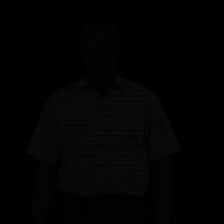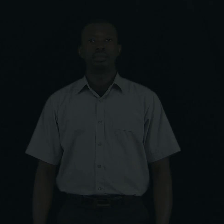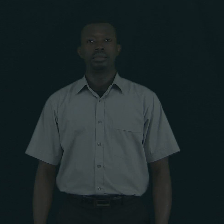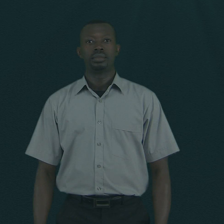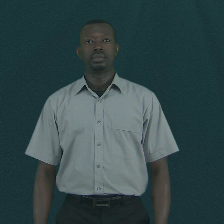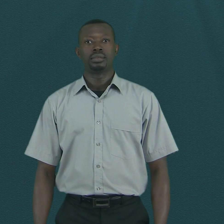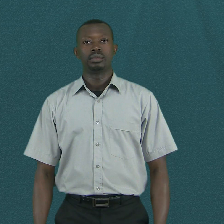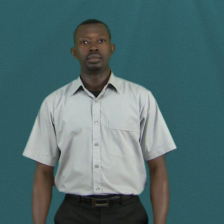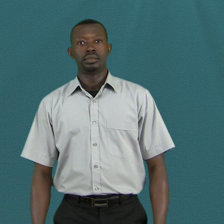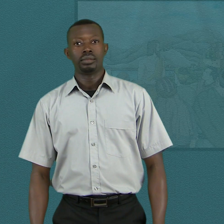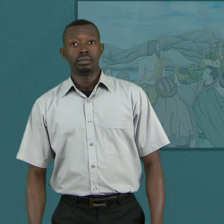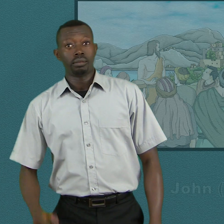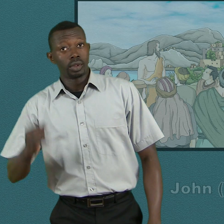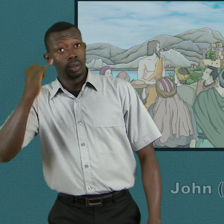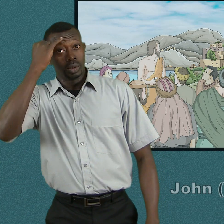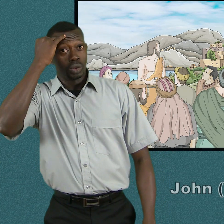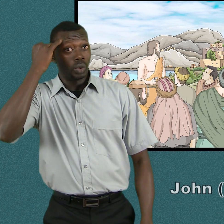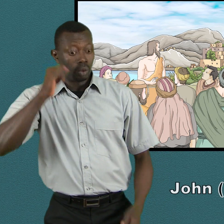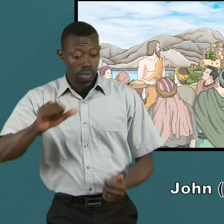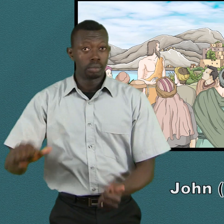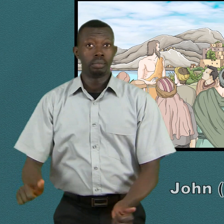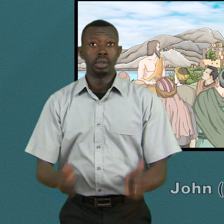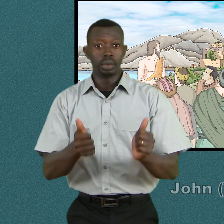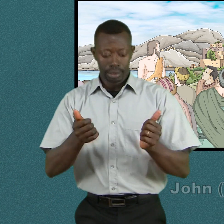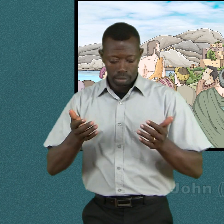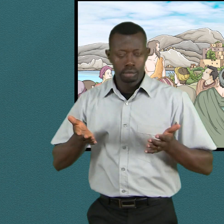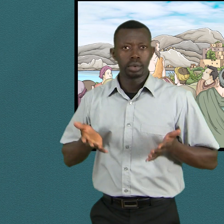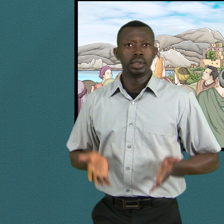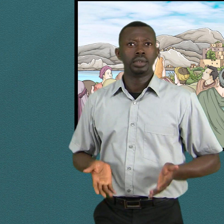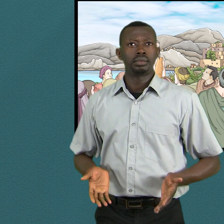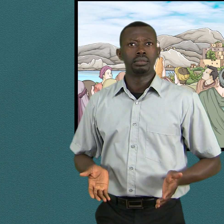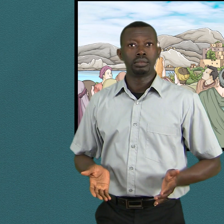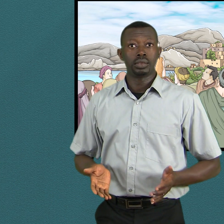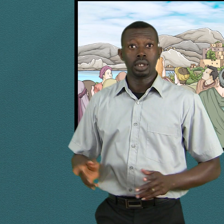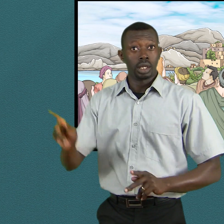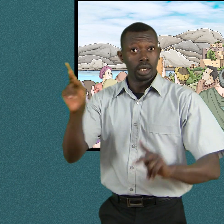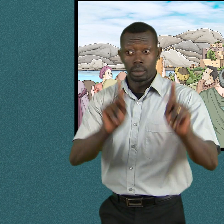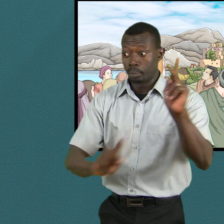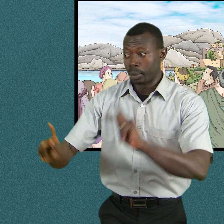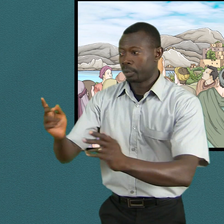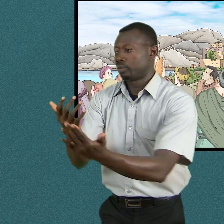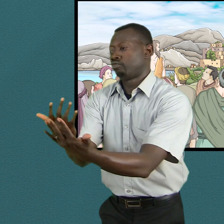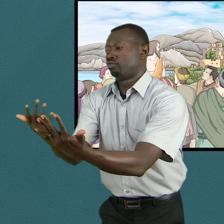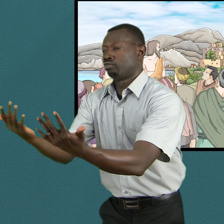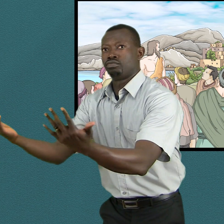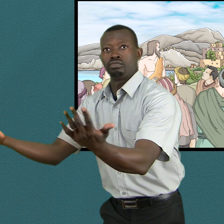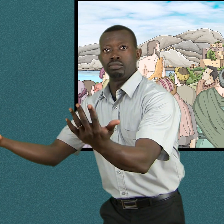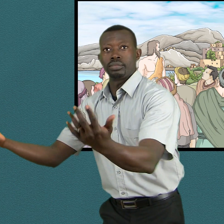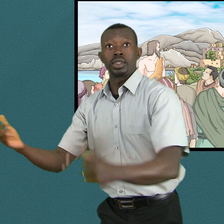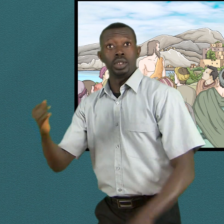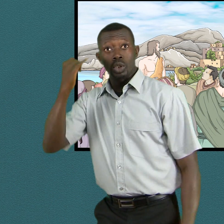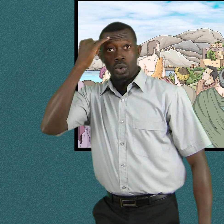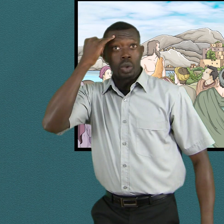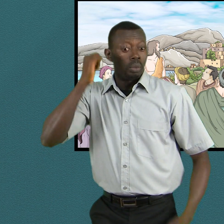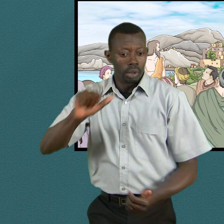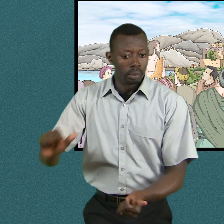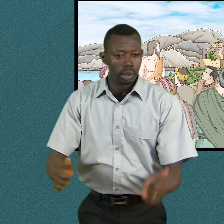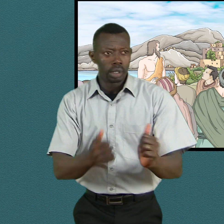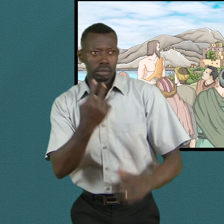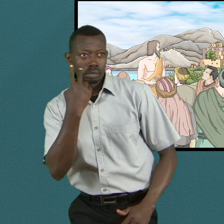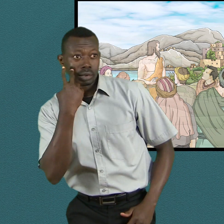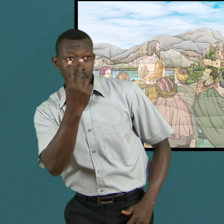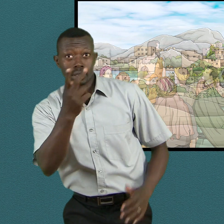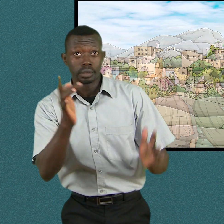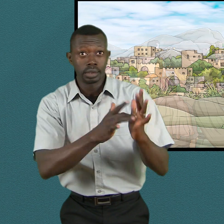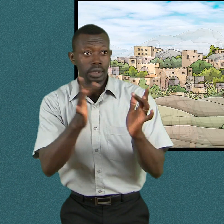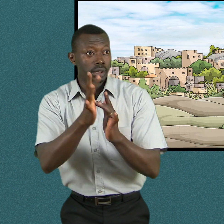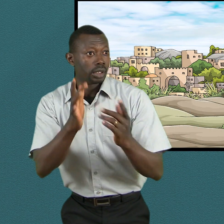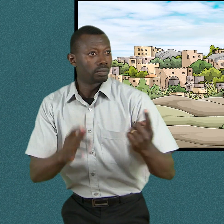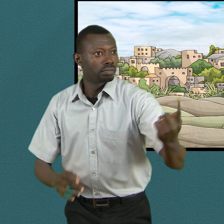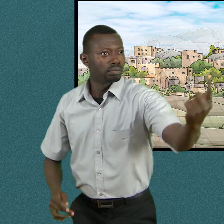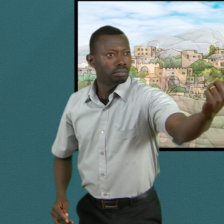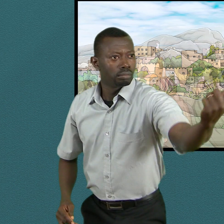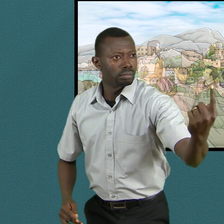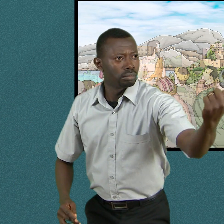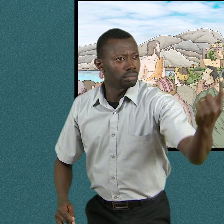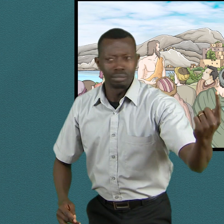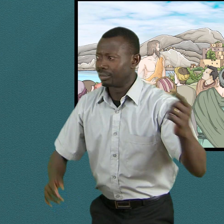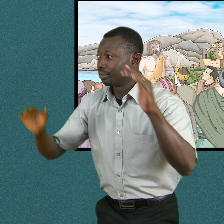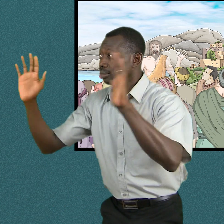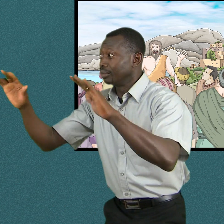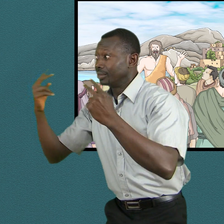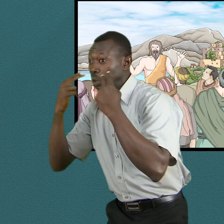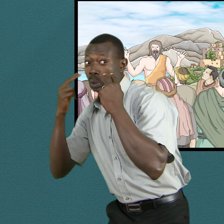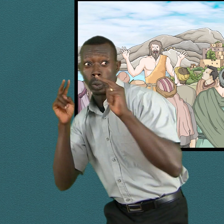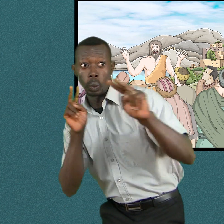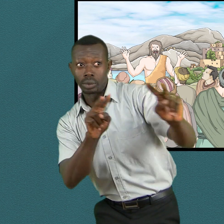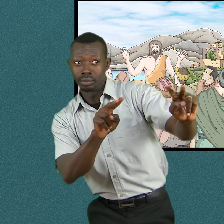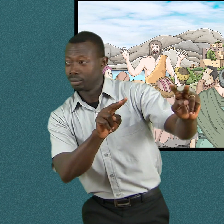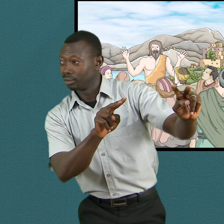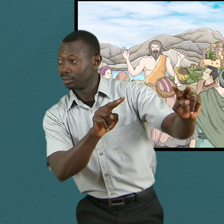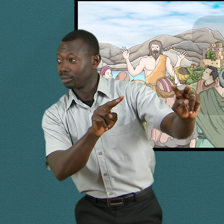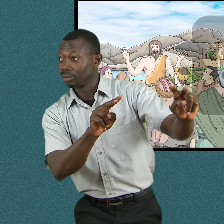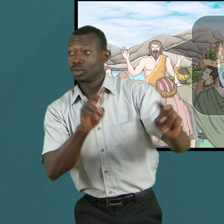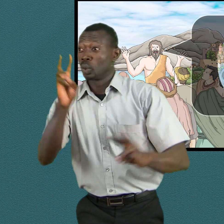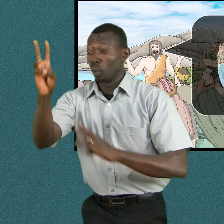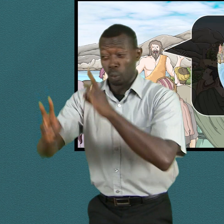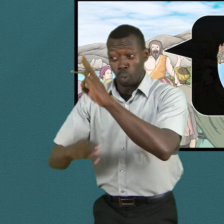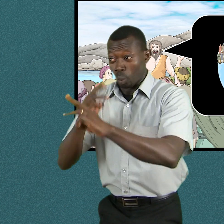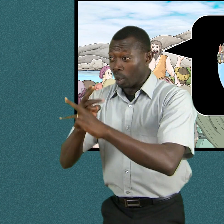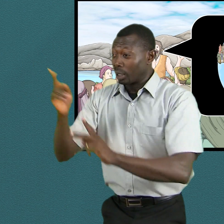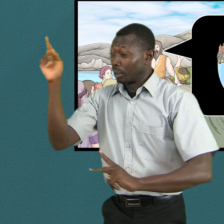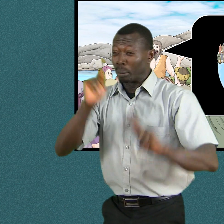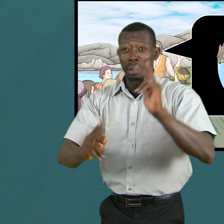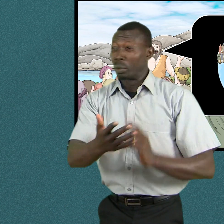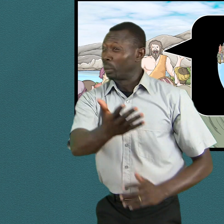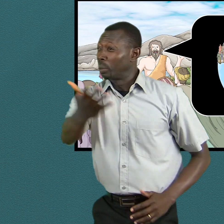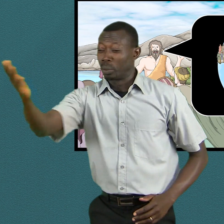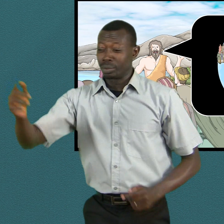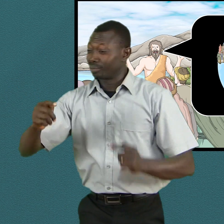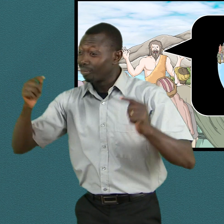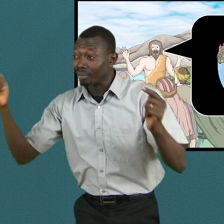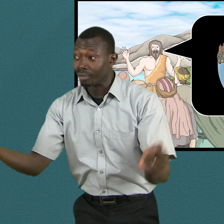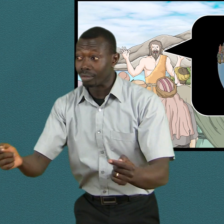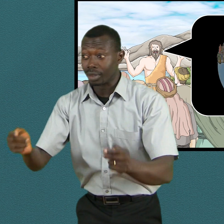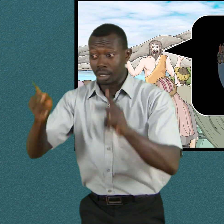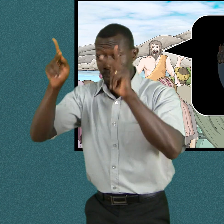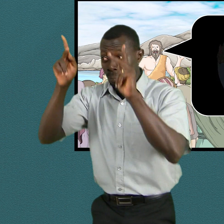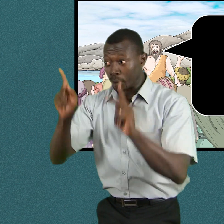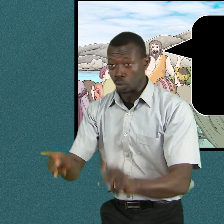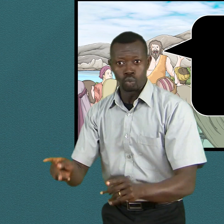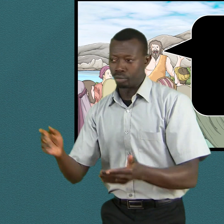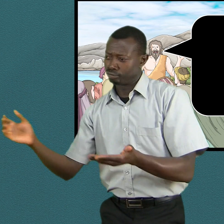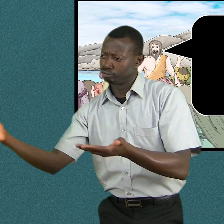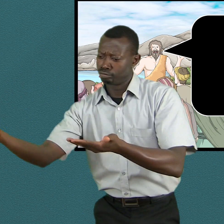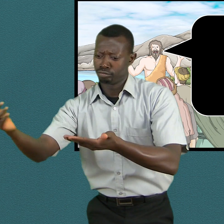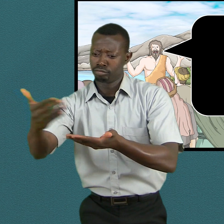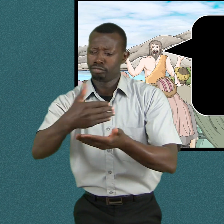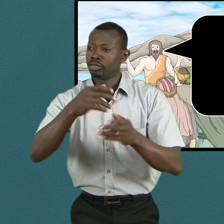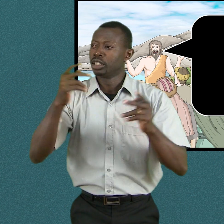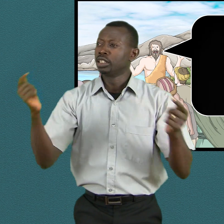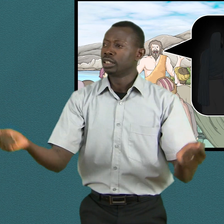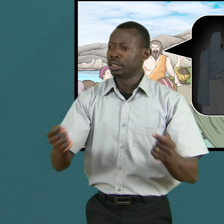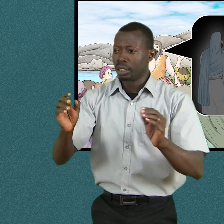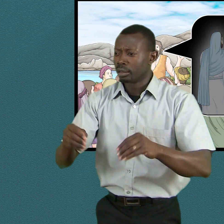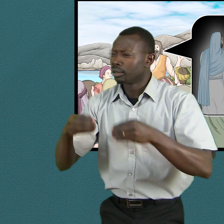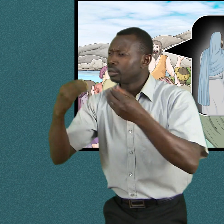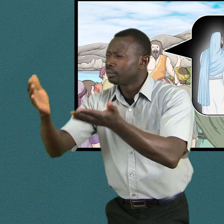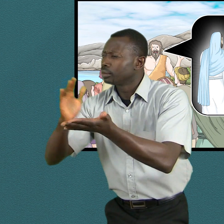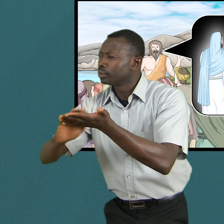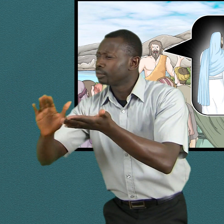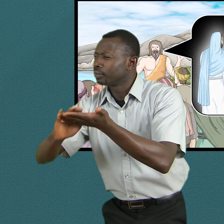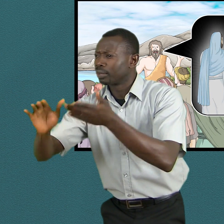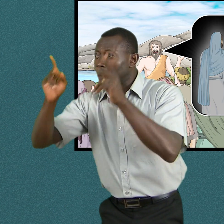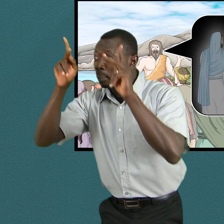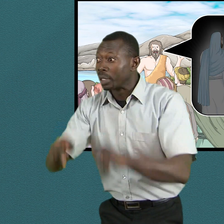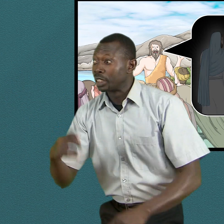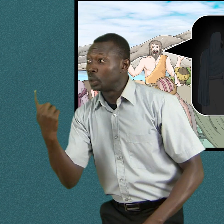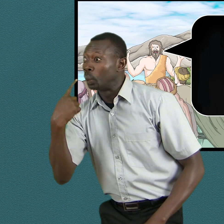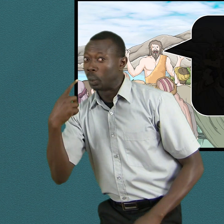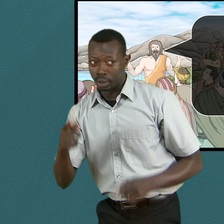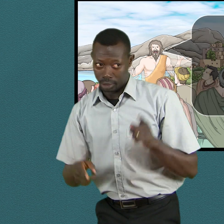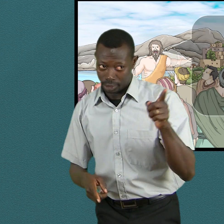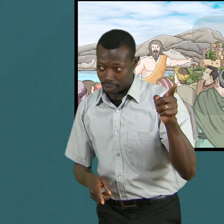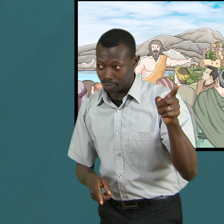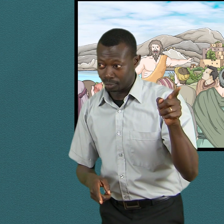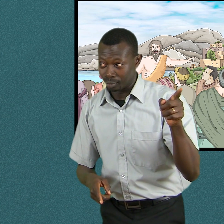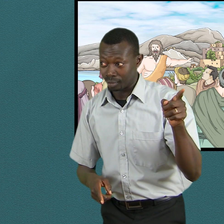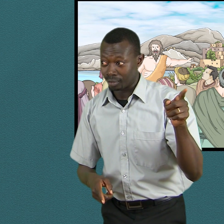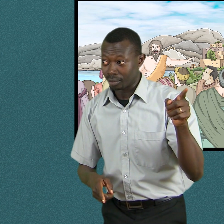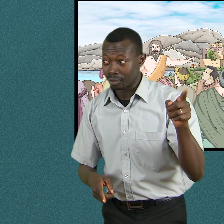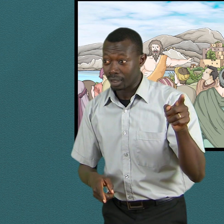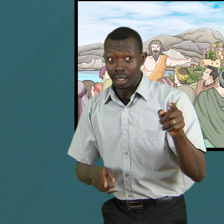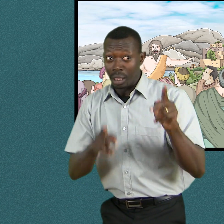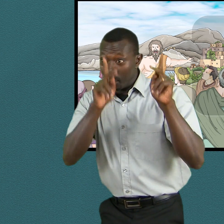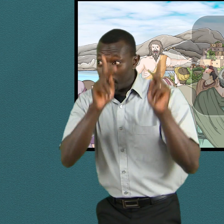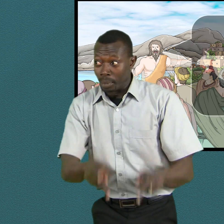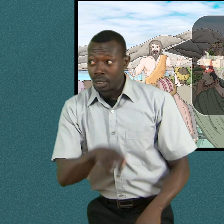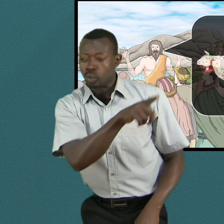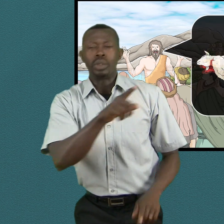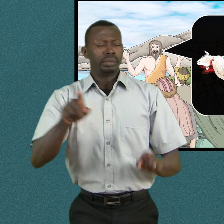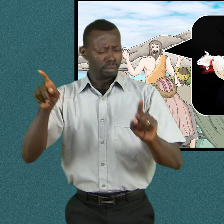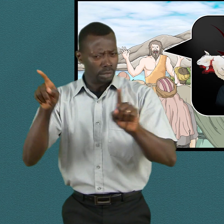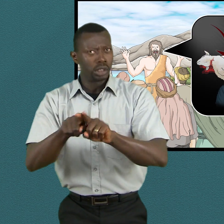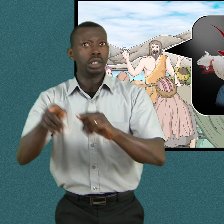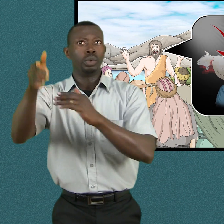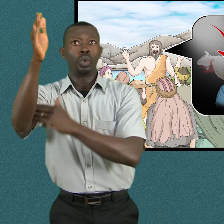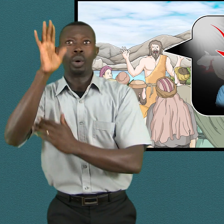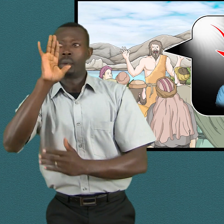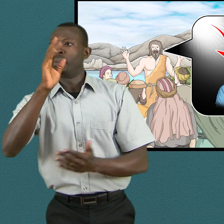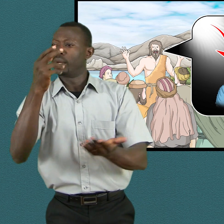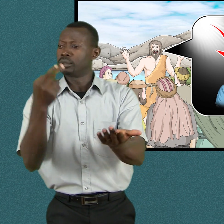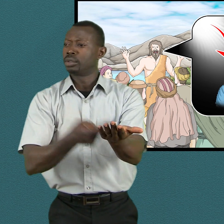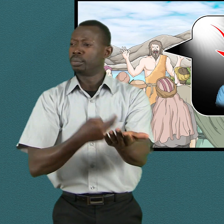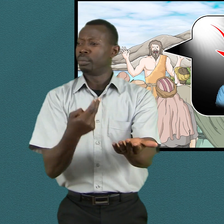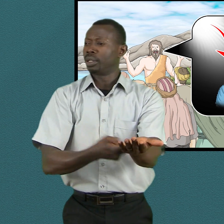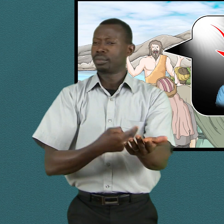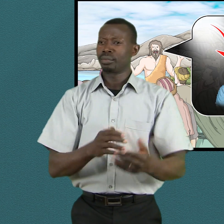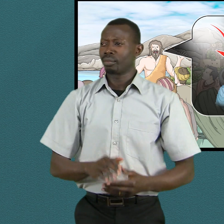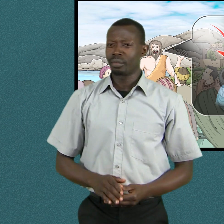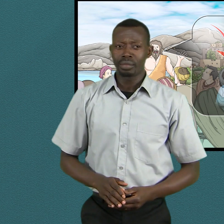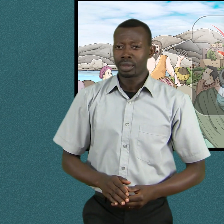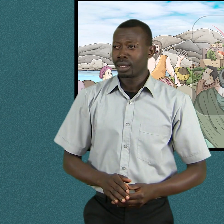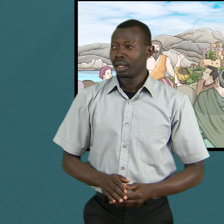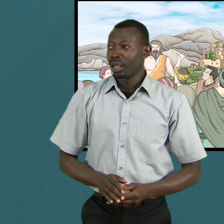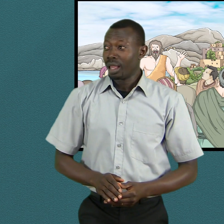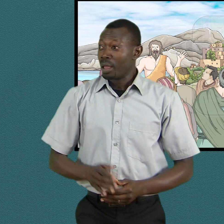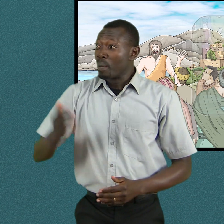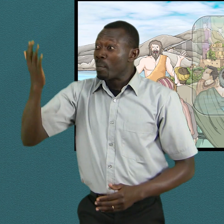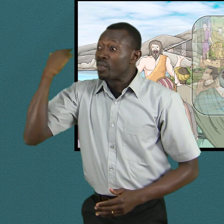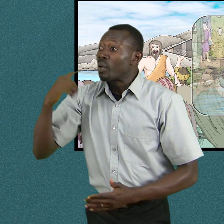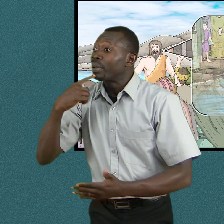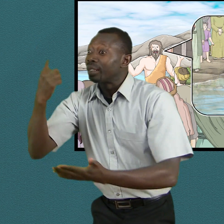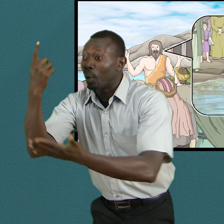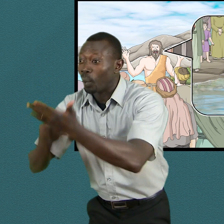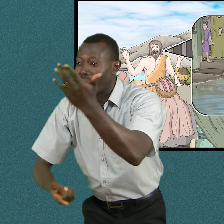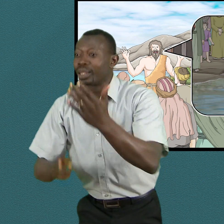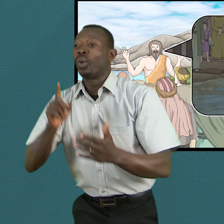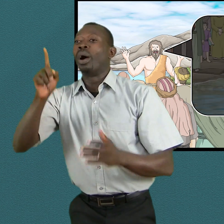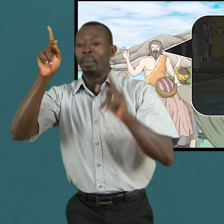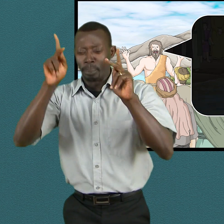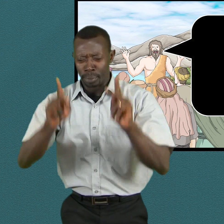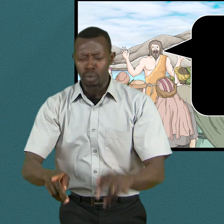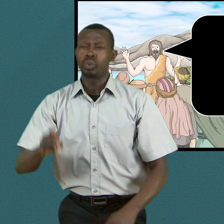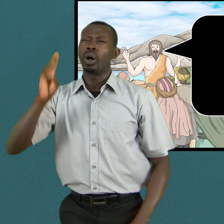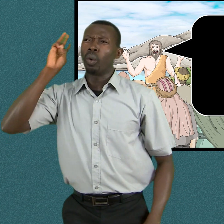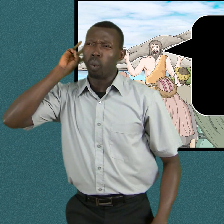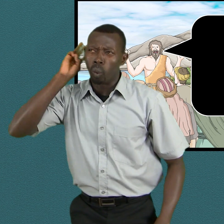The next day John saw Jesus coming toward him and said, “Look, the Lamb of God, who takes away the sin of the world!